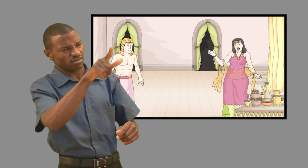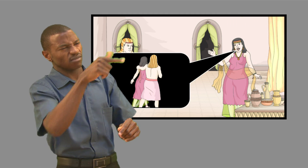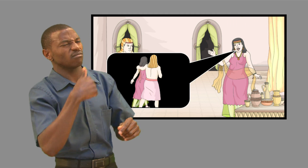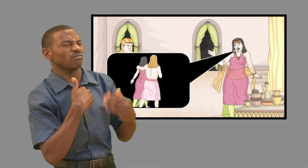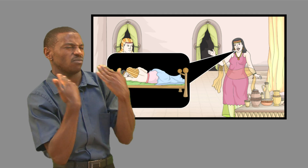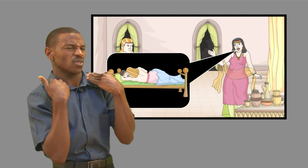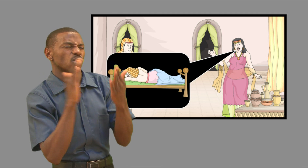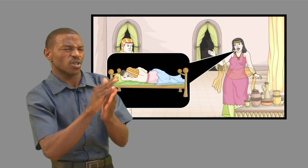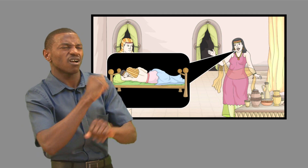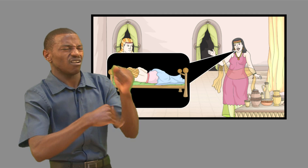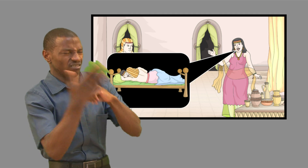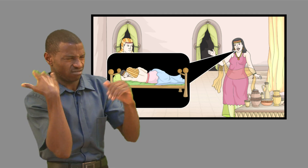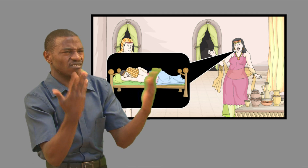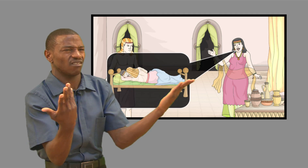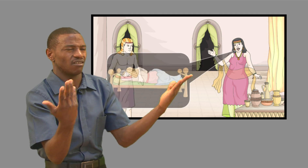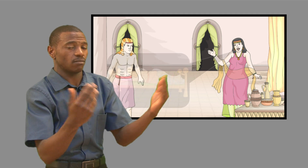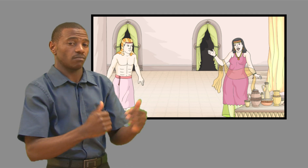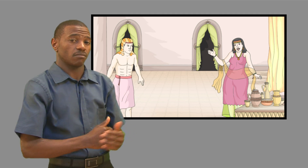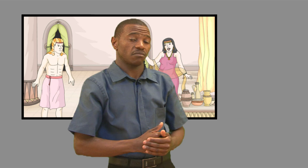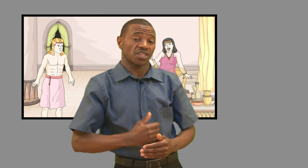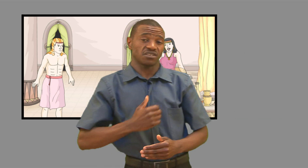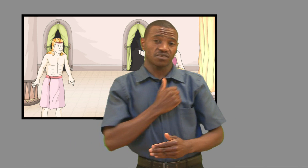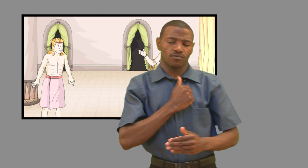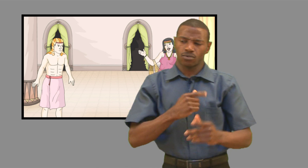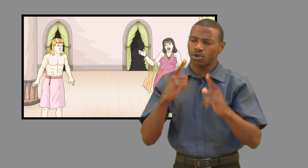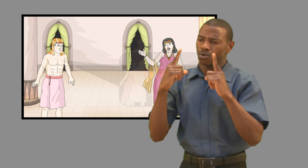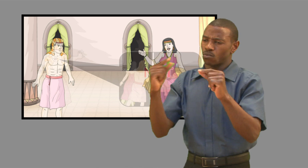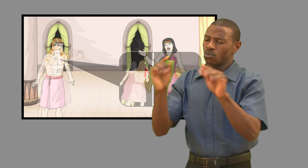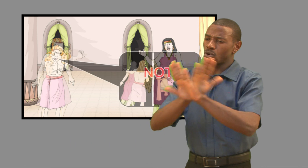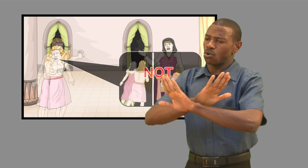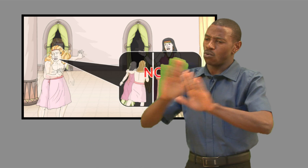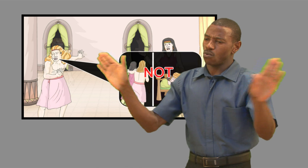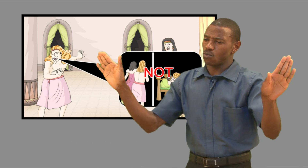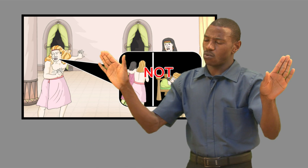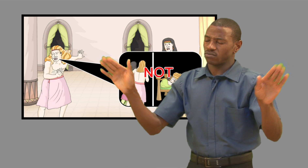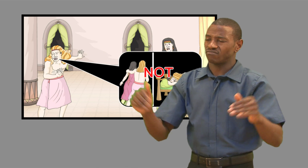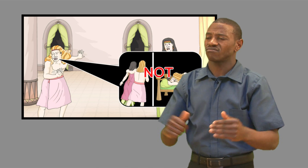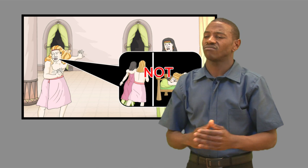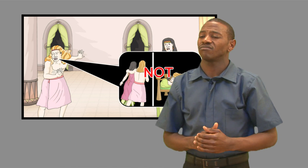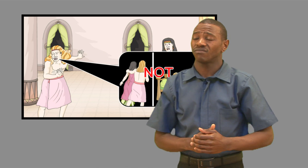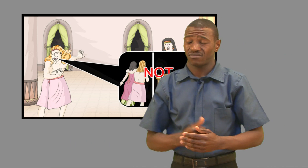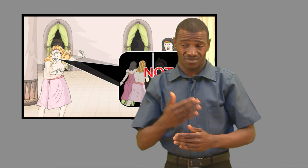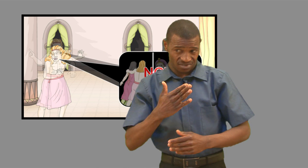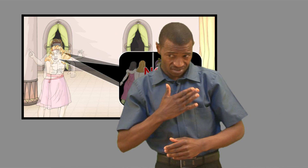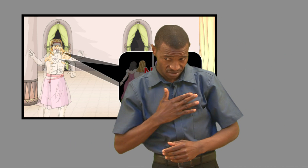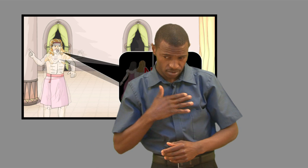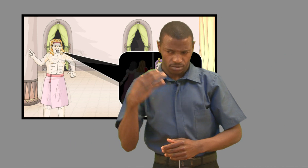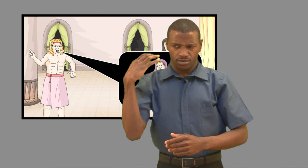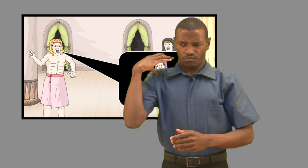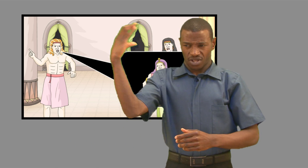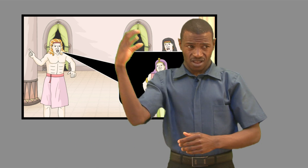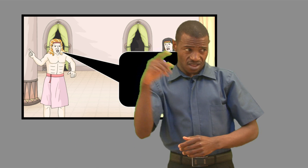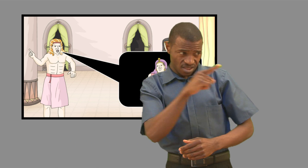But he refused.